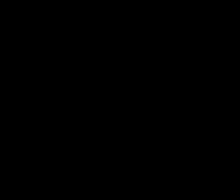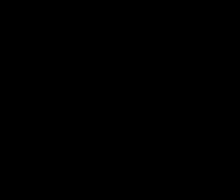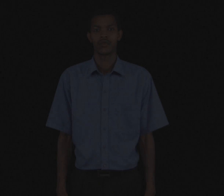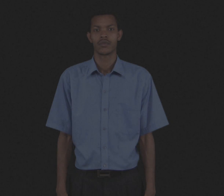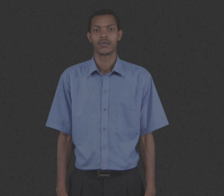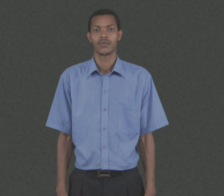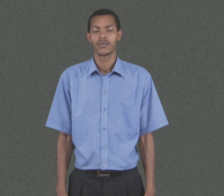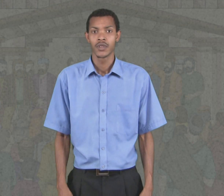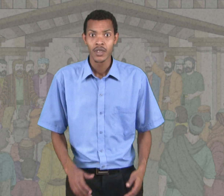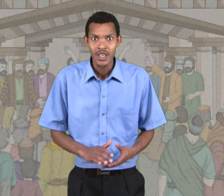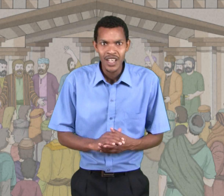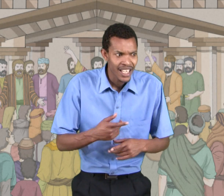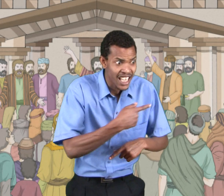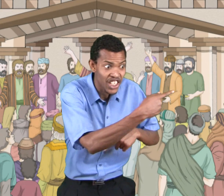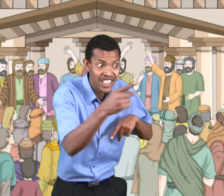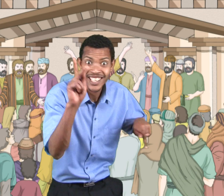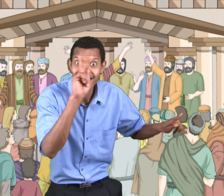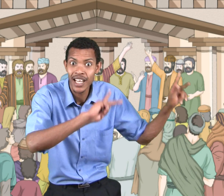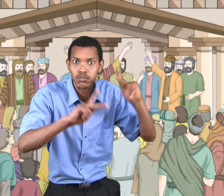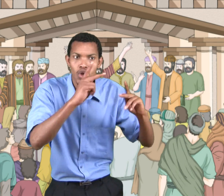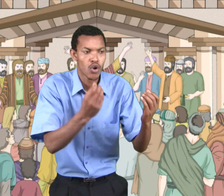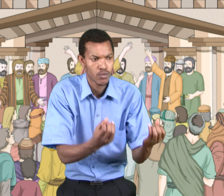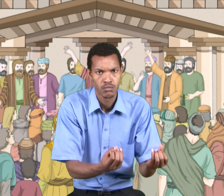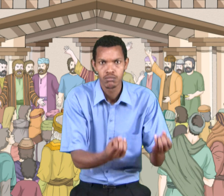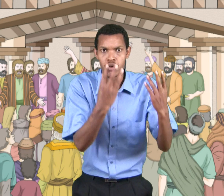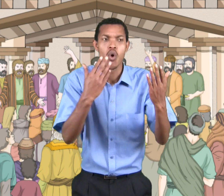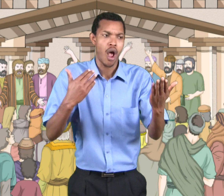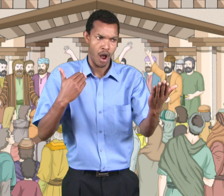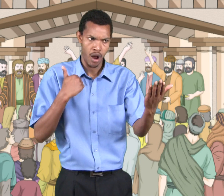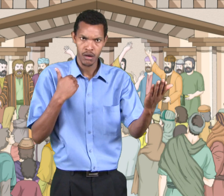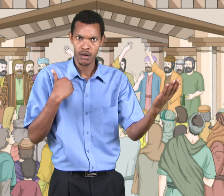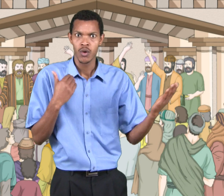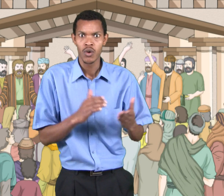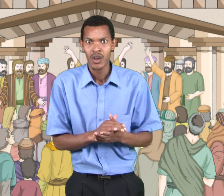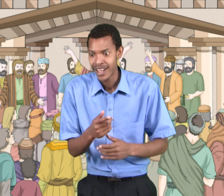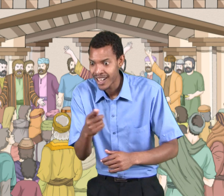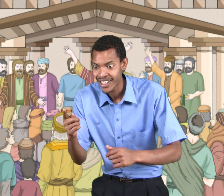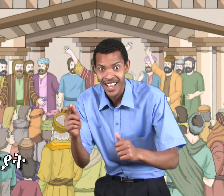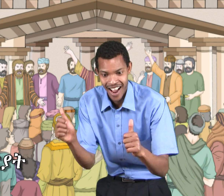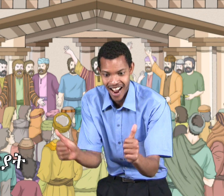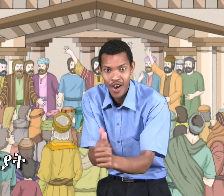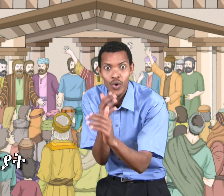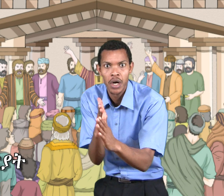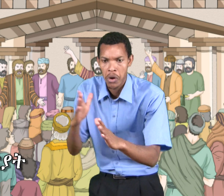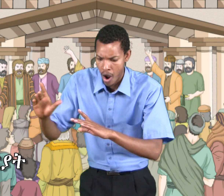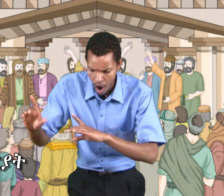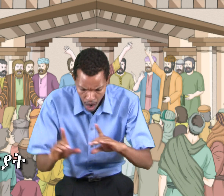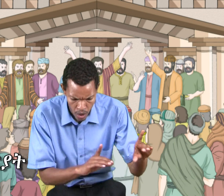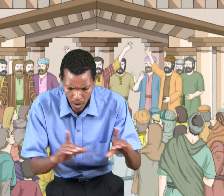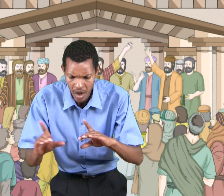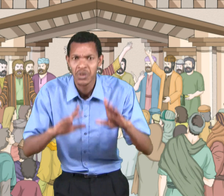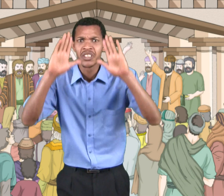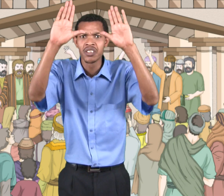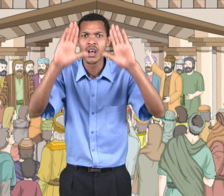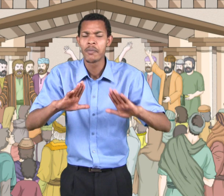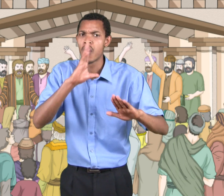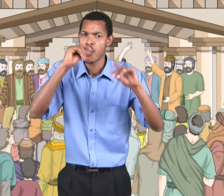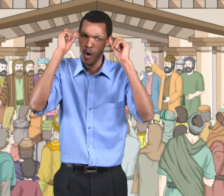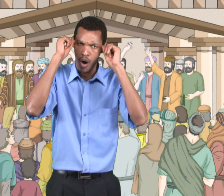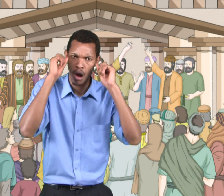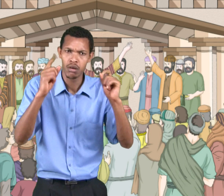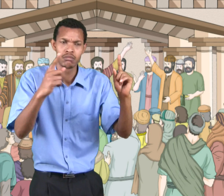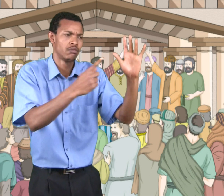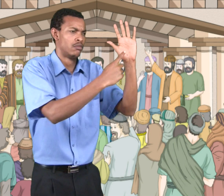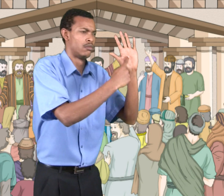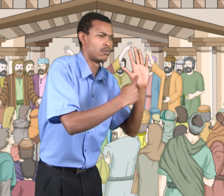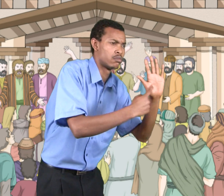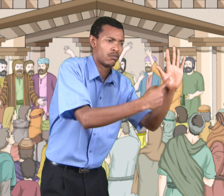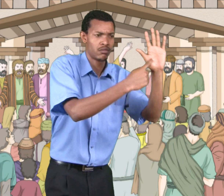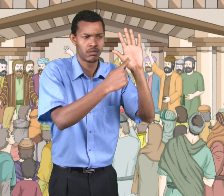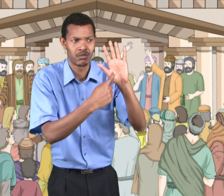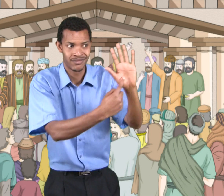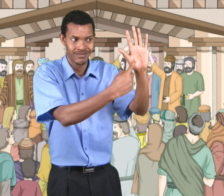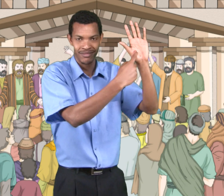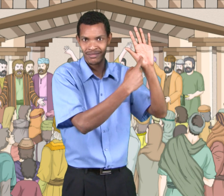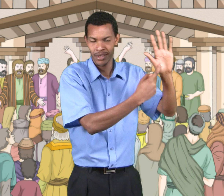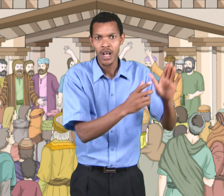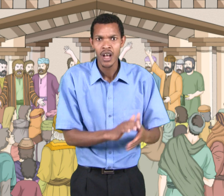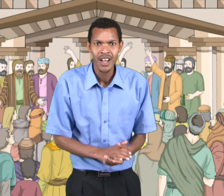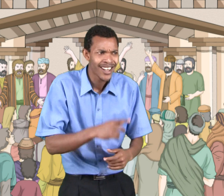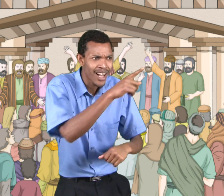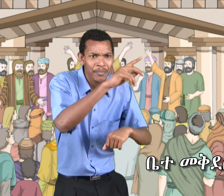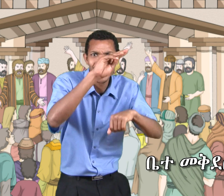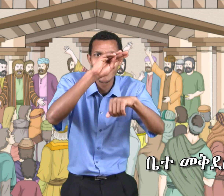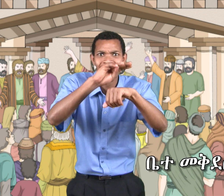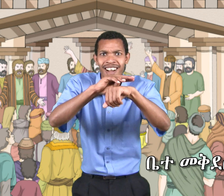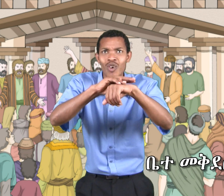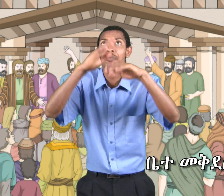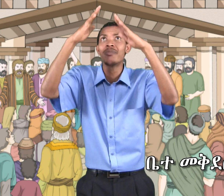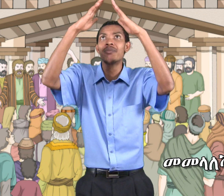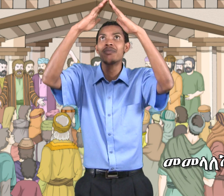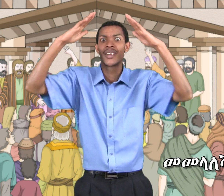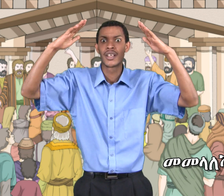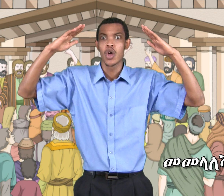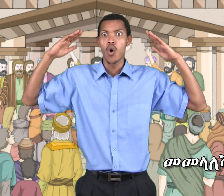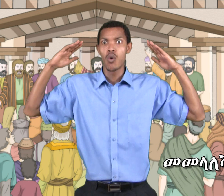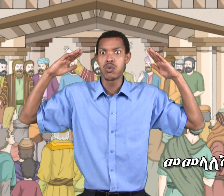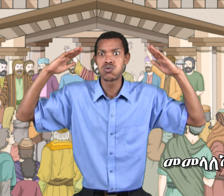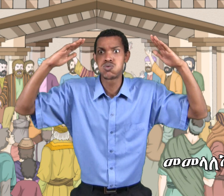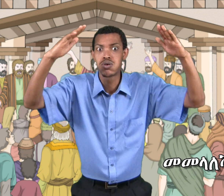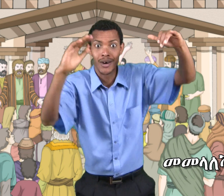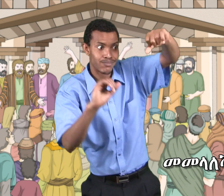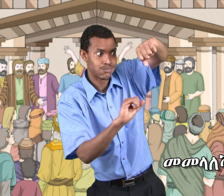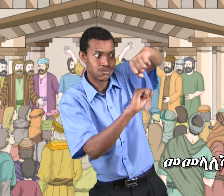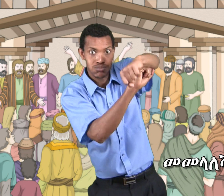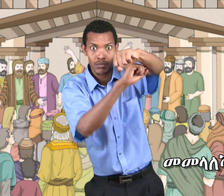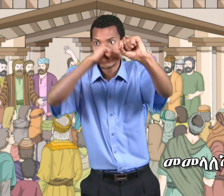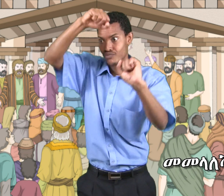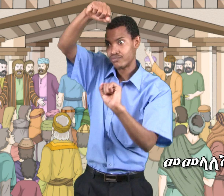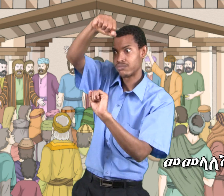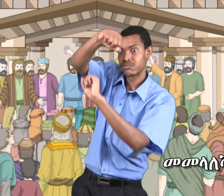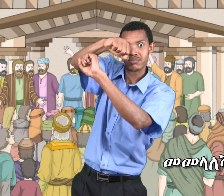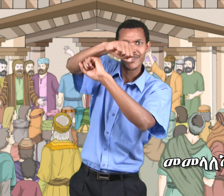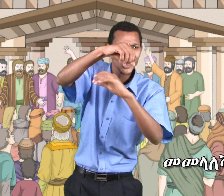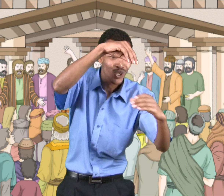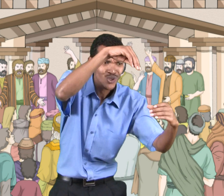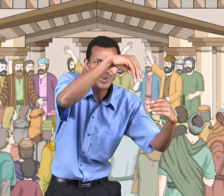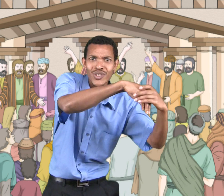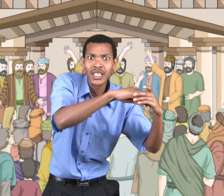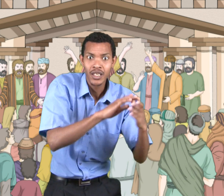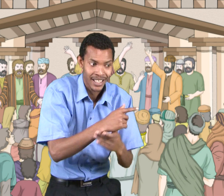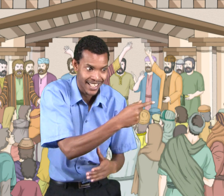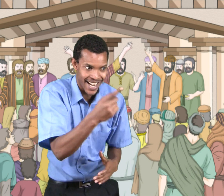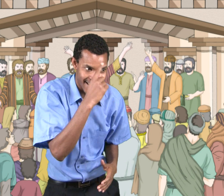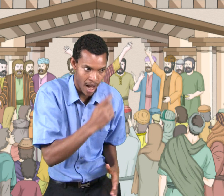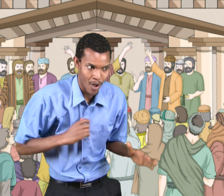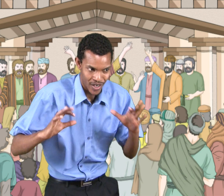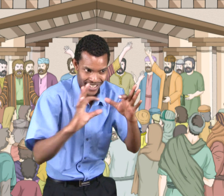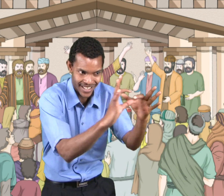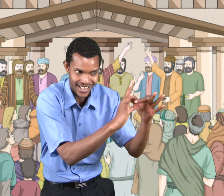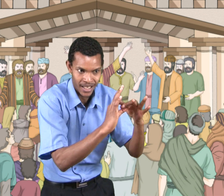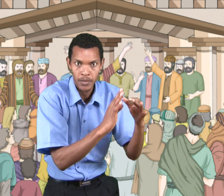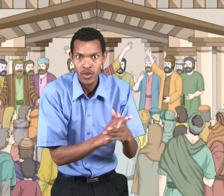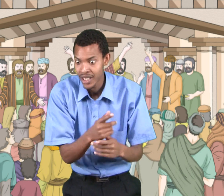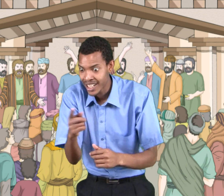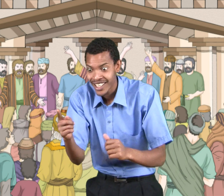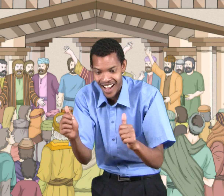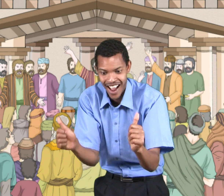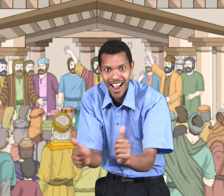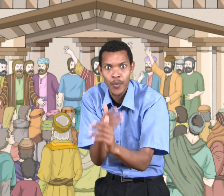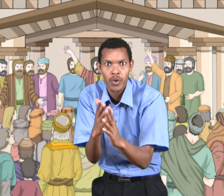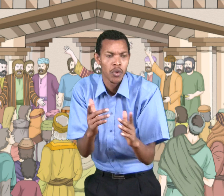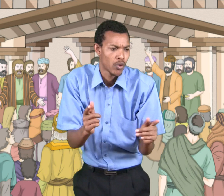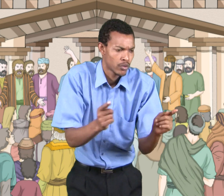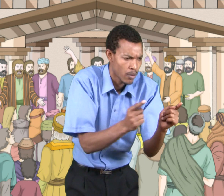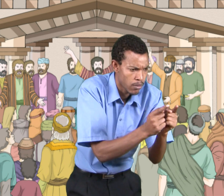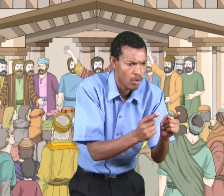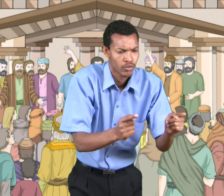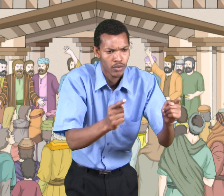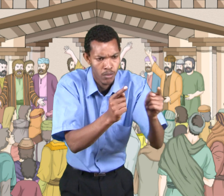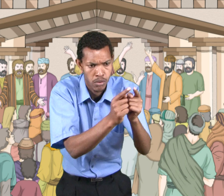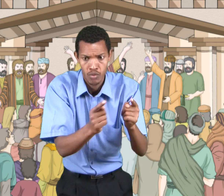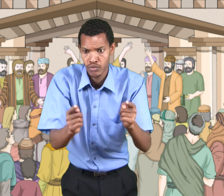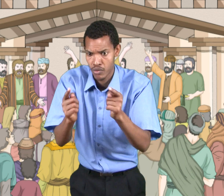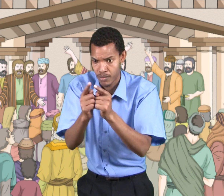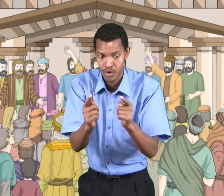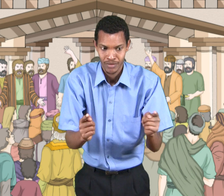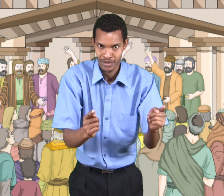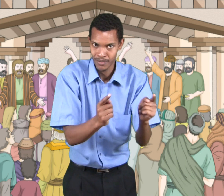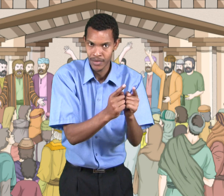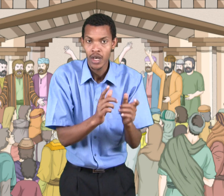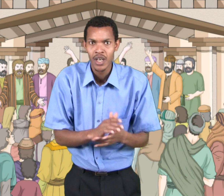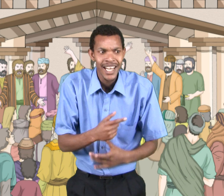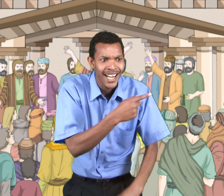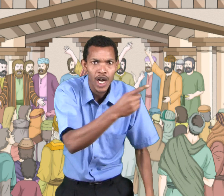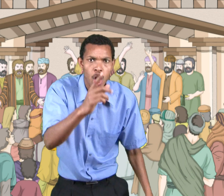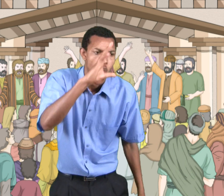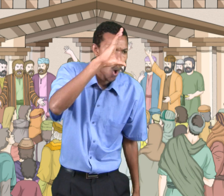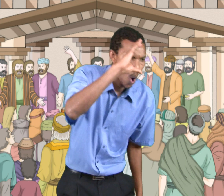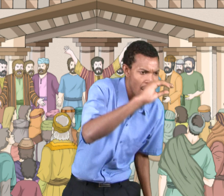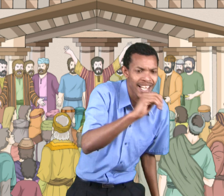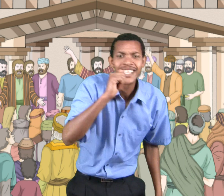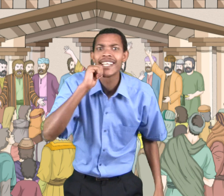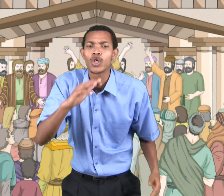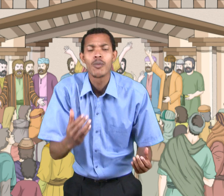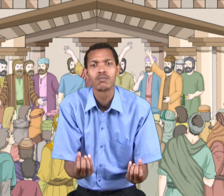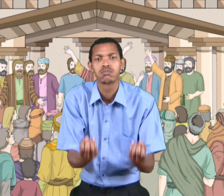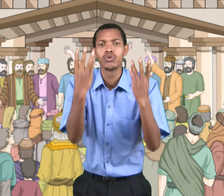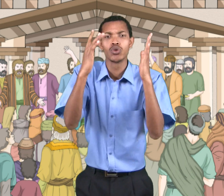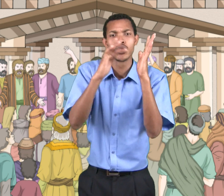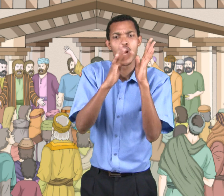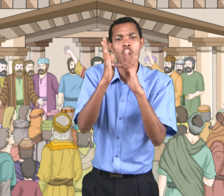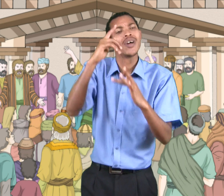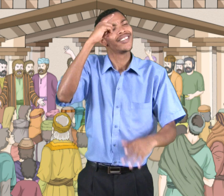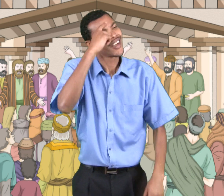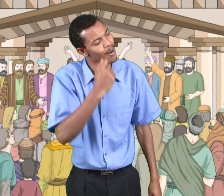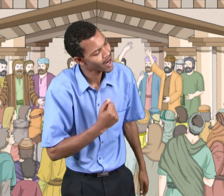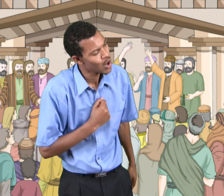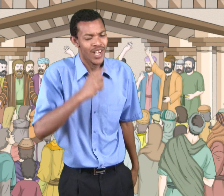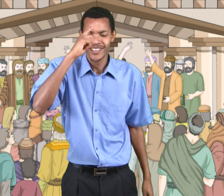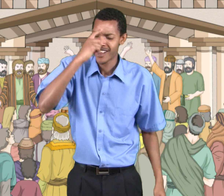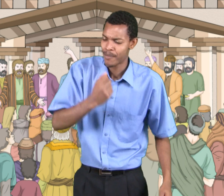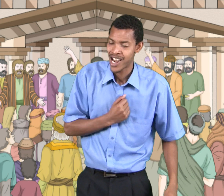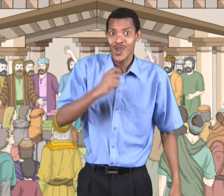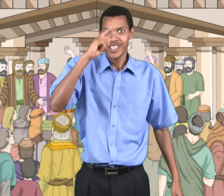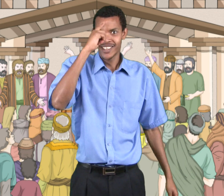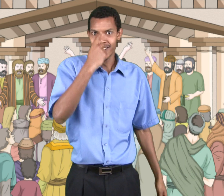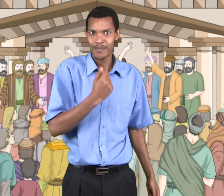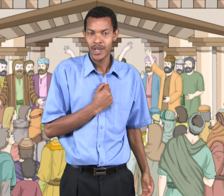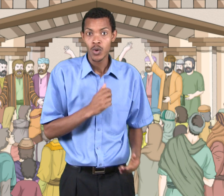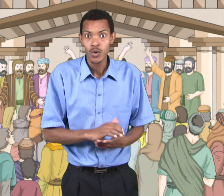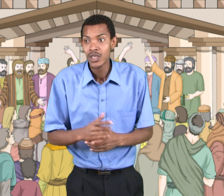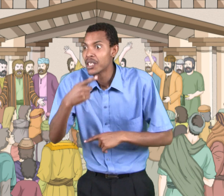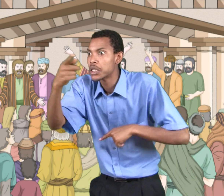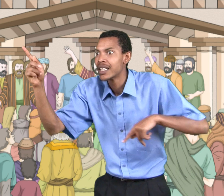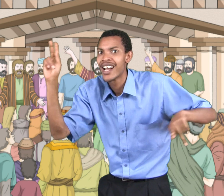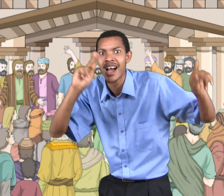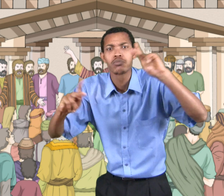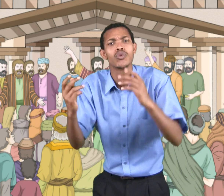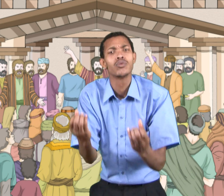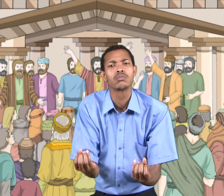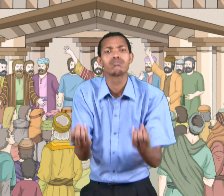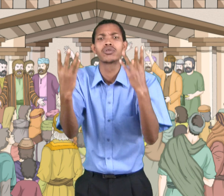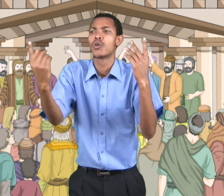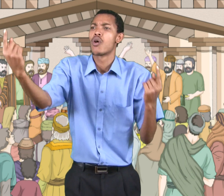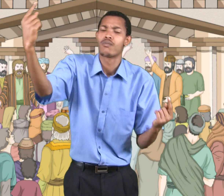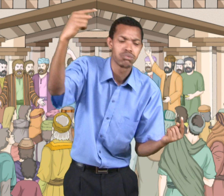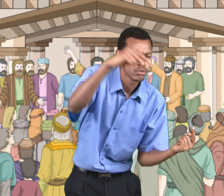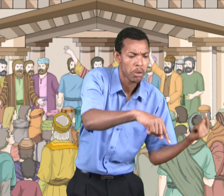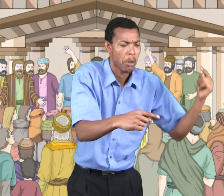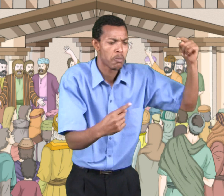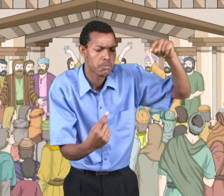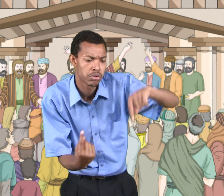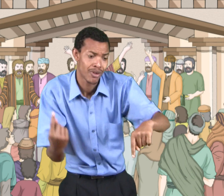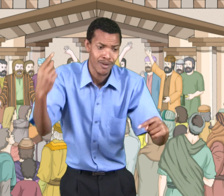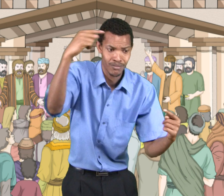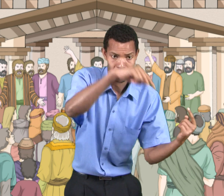The apostles performed many signs and wonders among the people, and with one accord the believers gathered together in Solomon’s Colonnade.